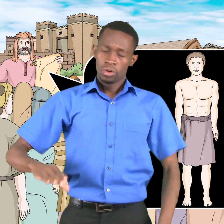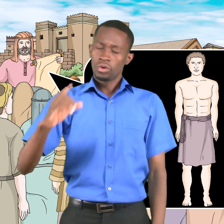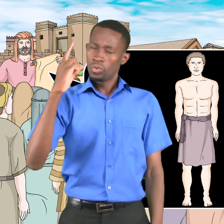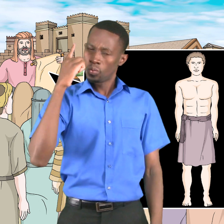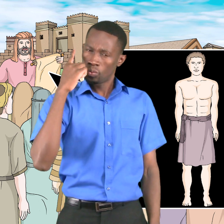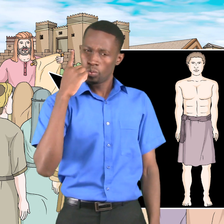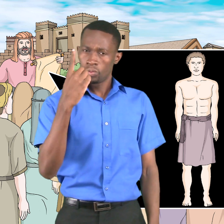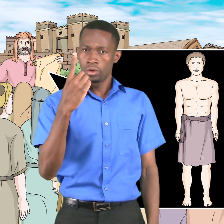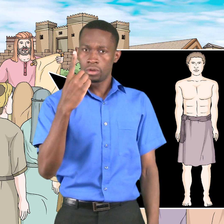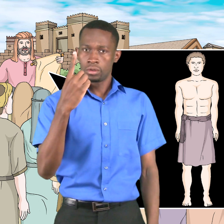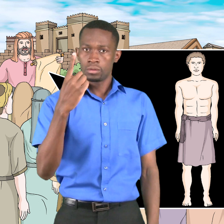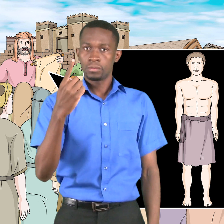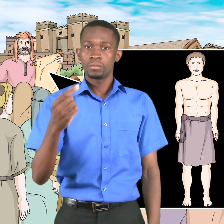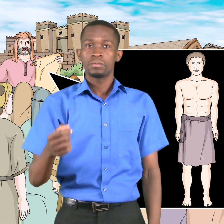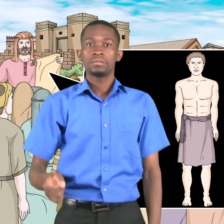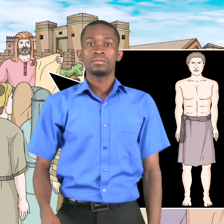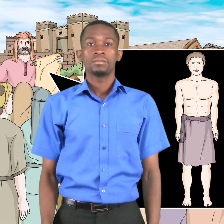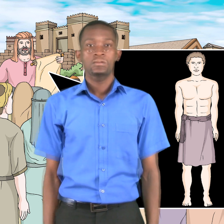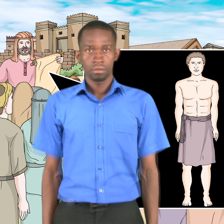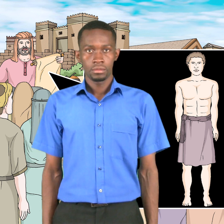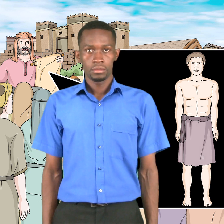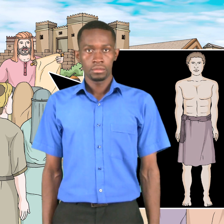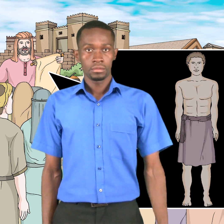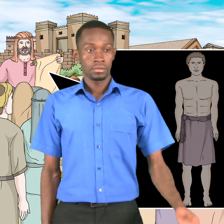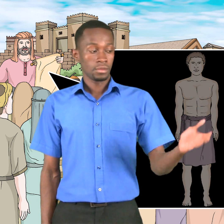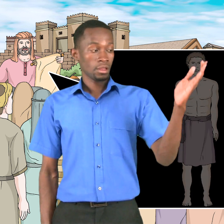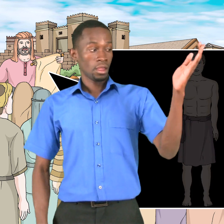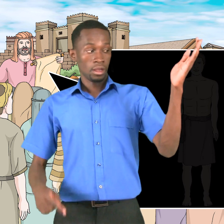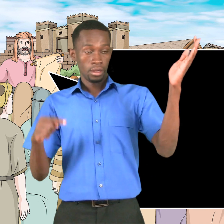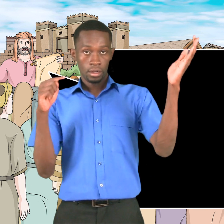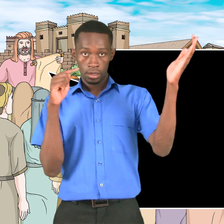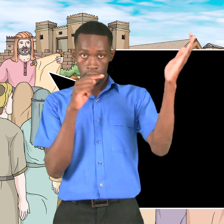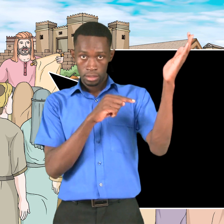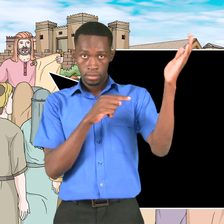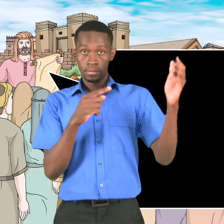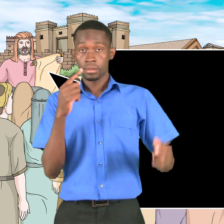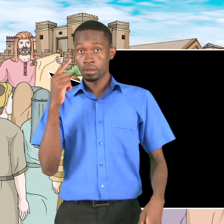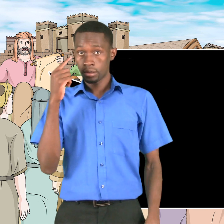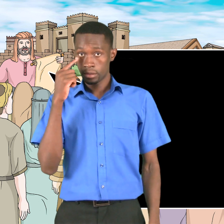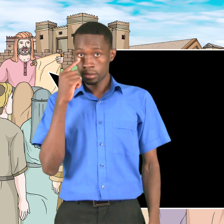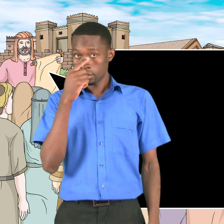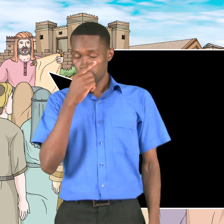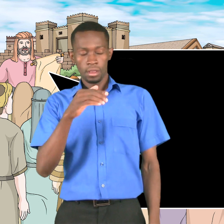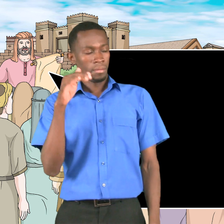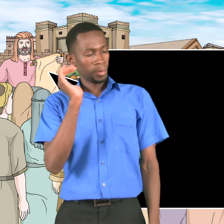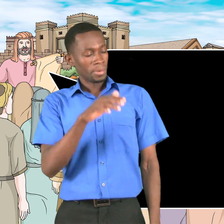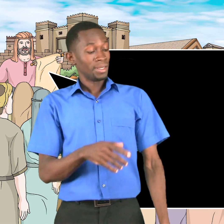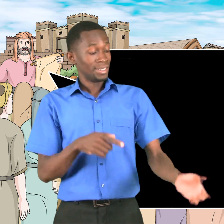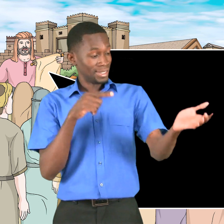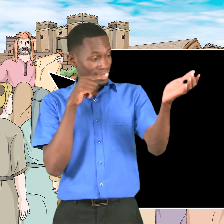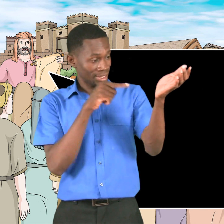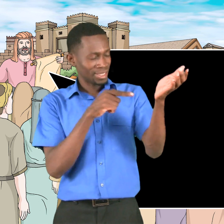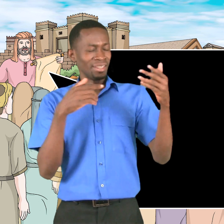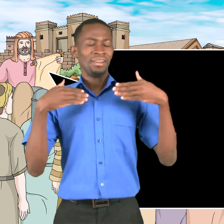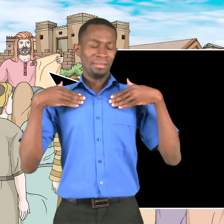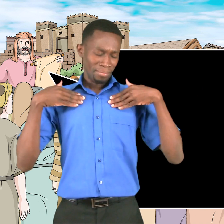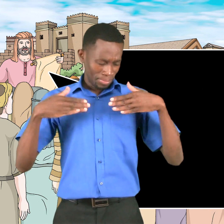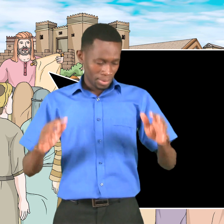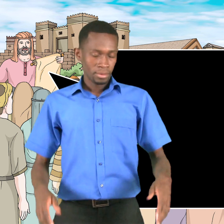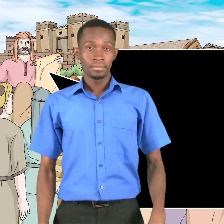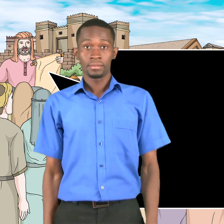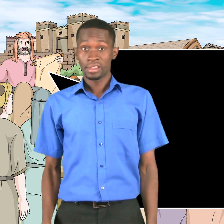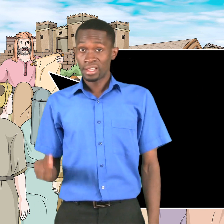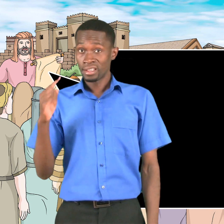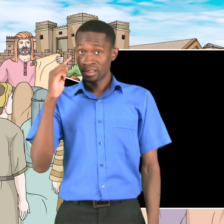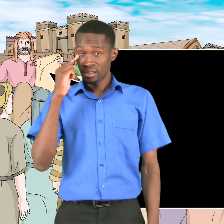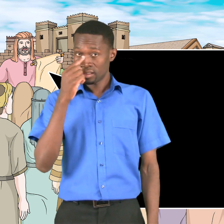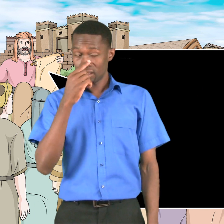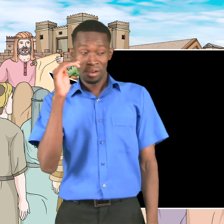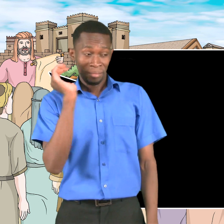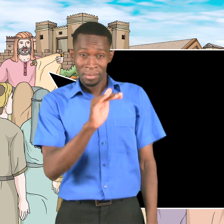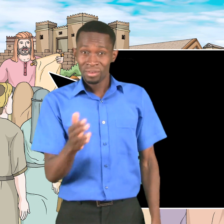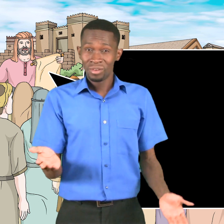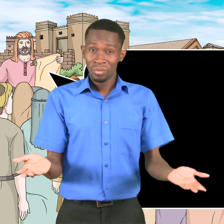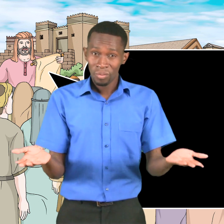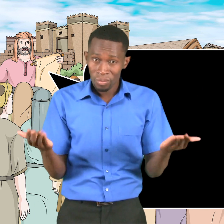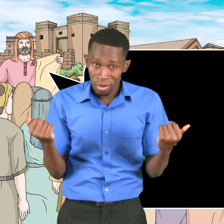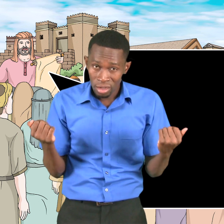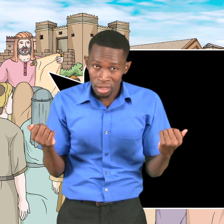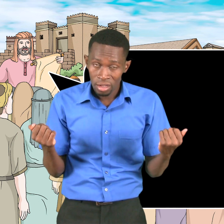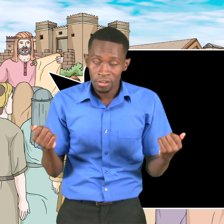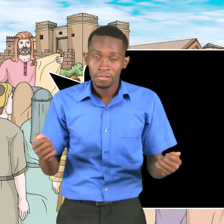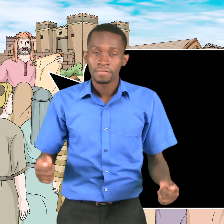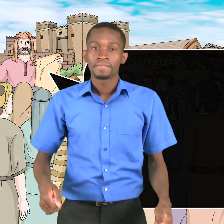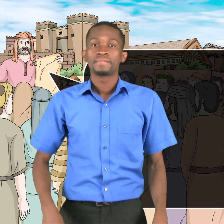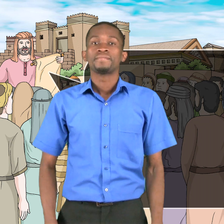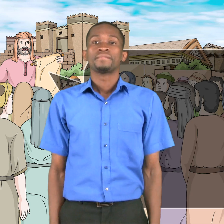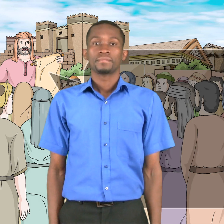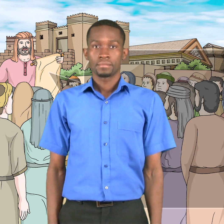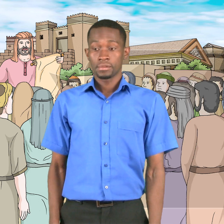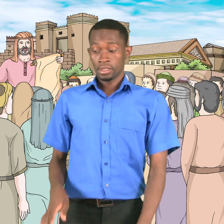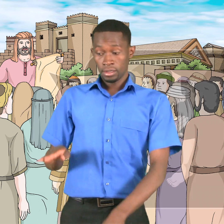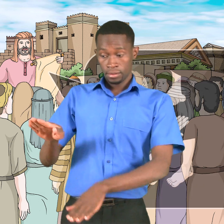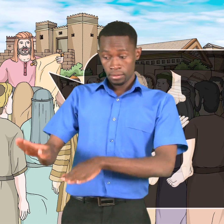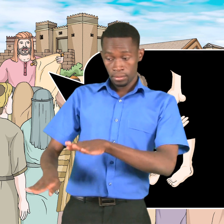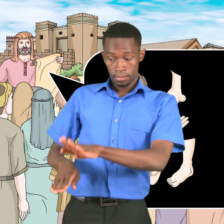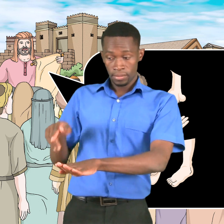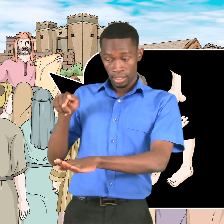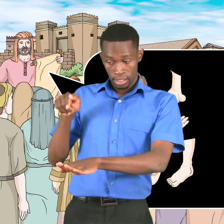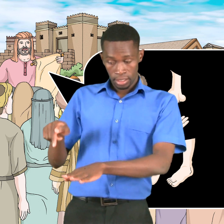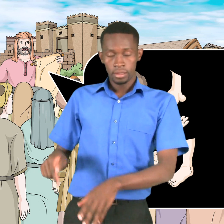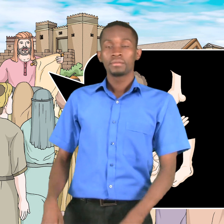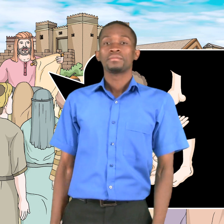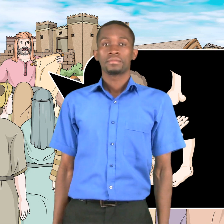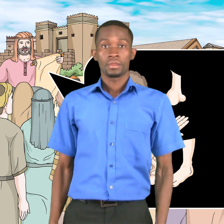The eye cannot say to the hand, “I do not need you.”